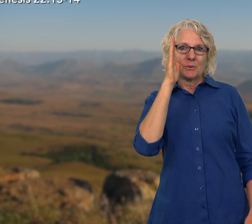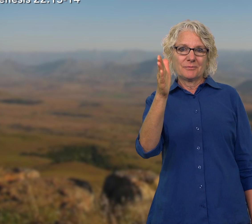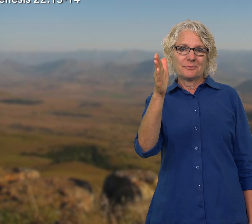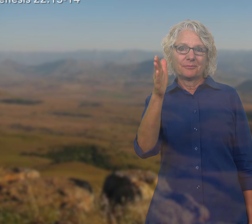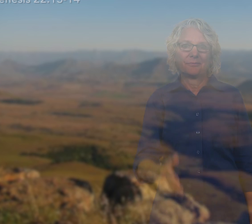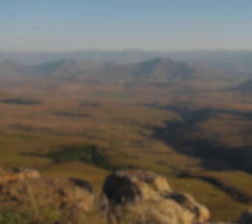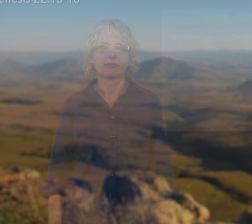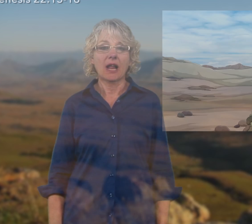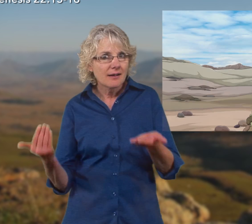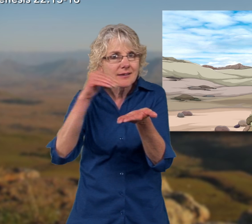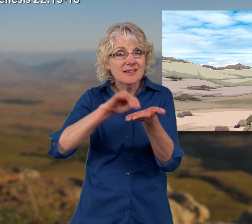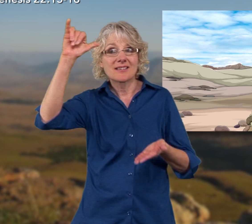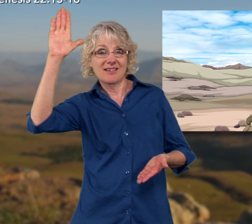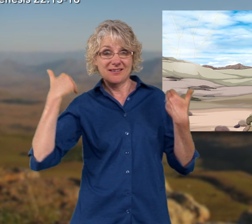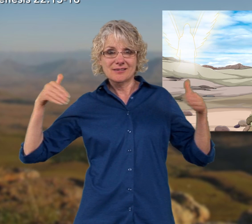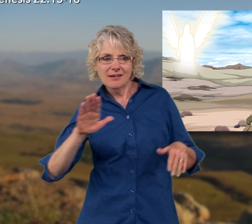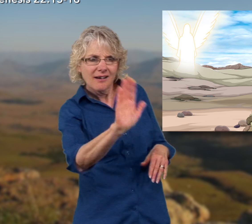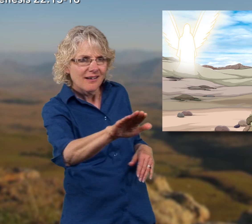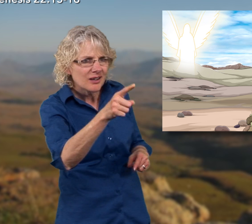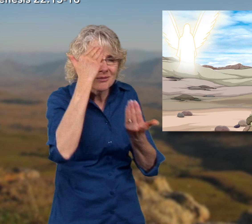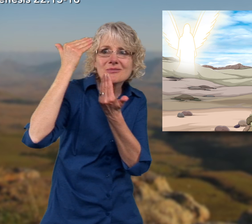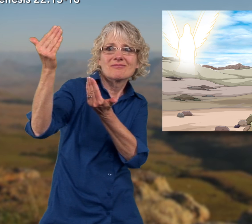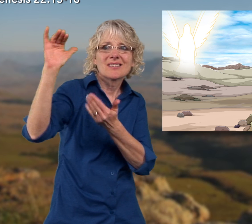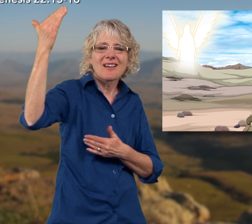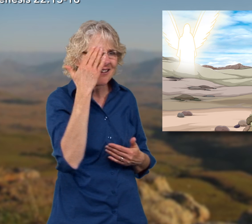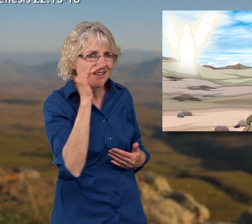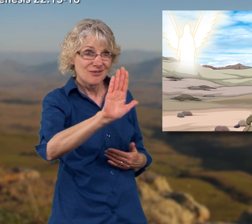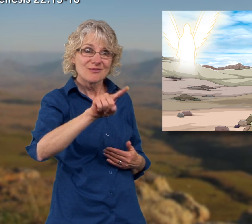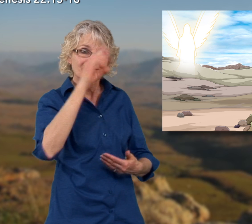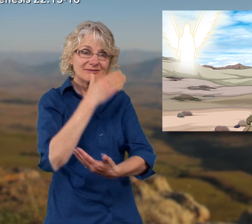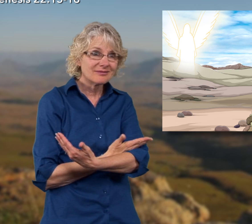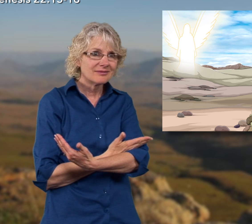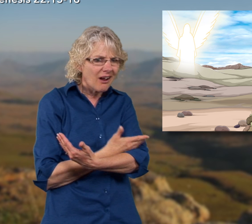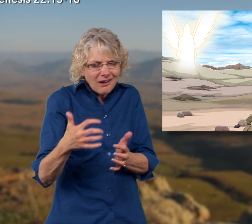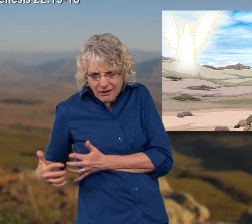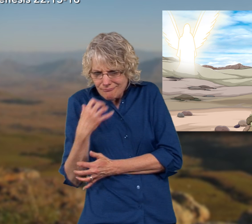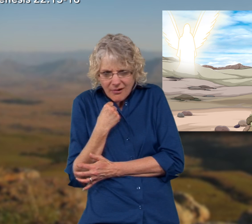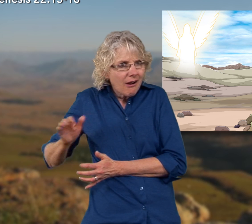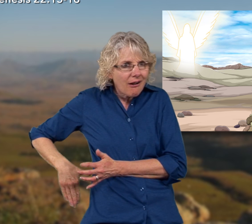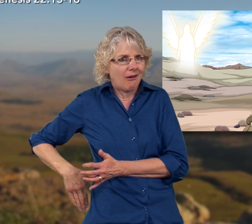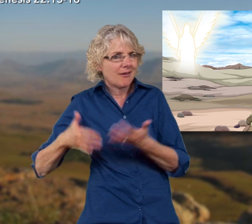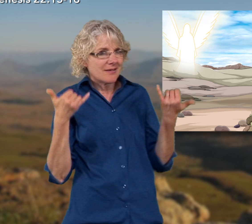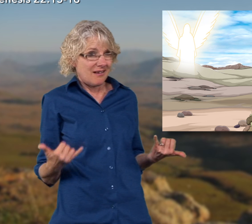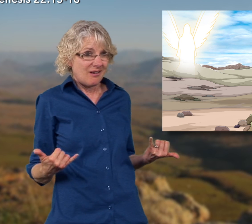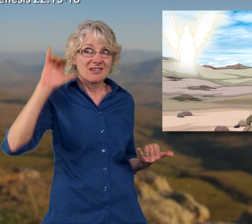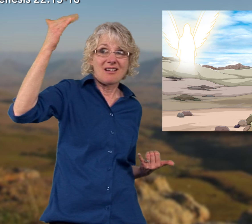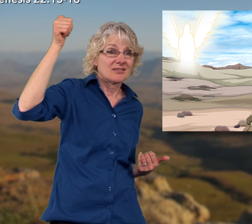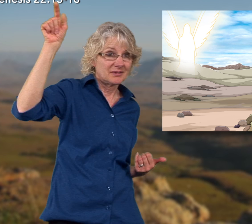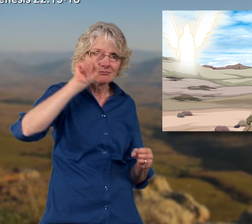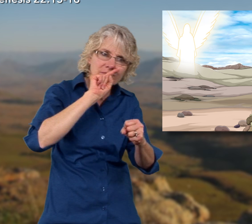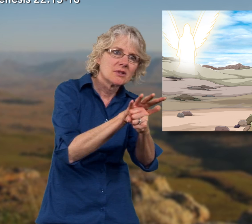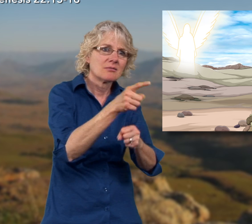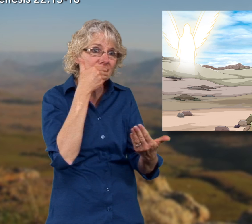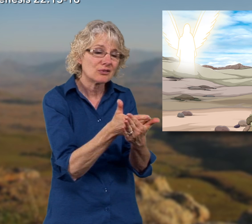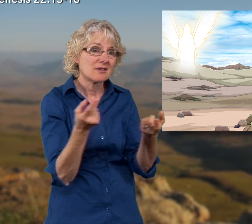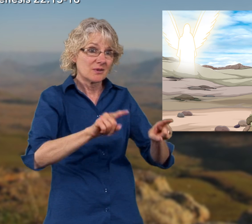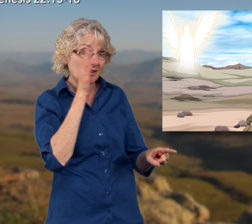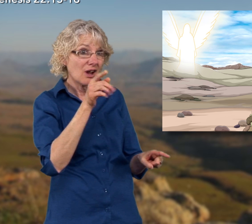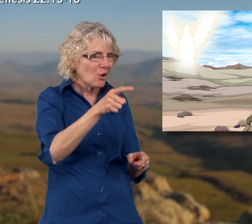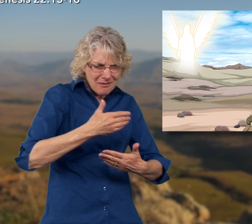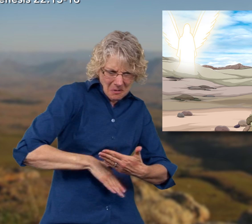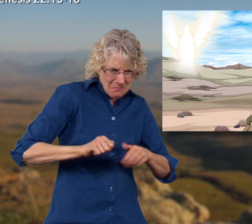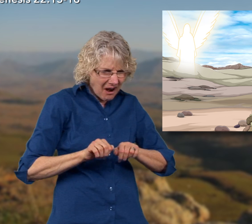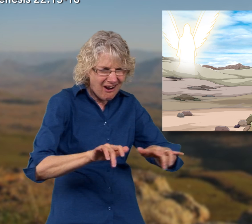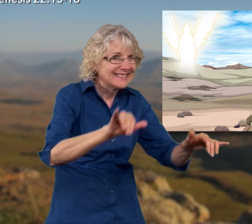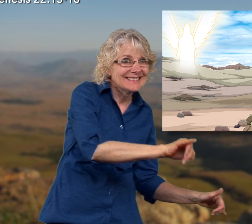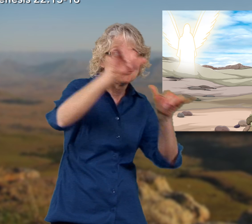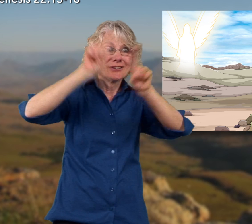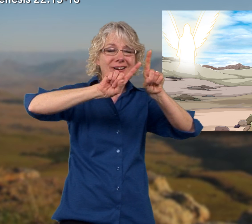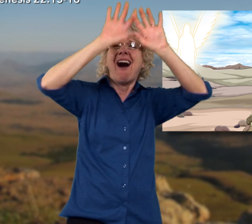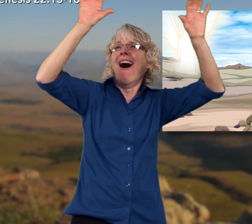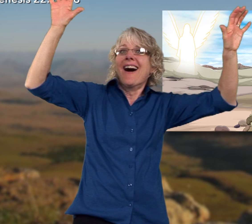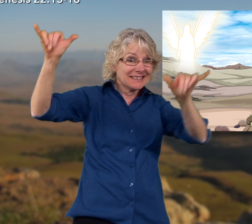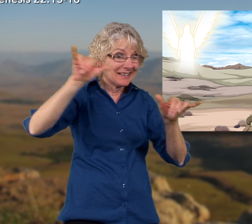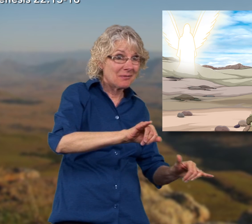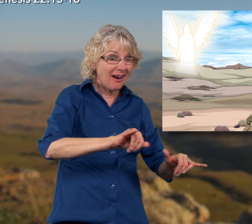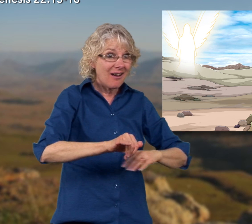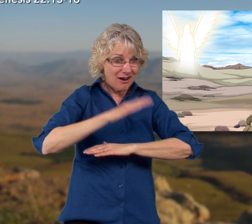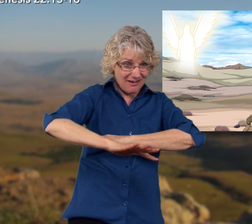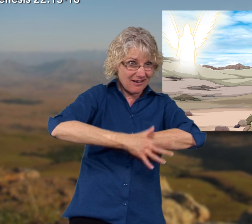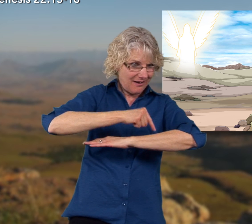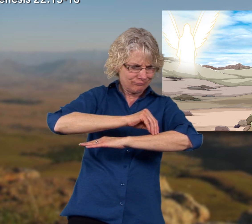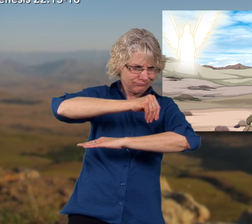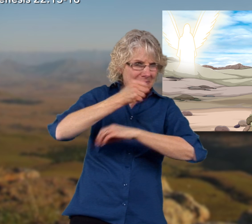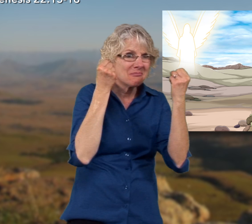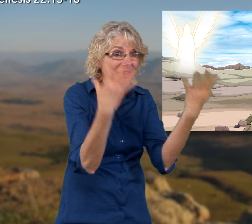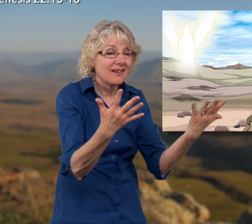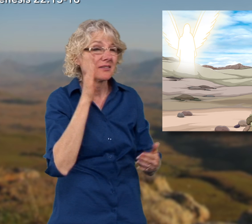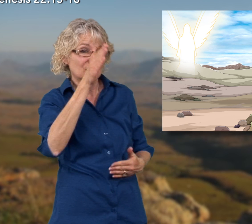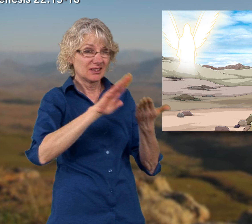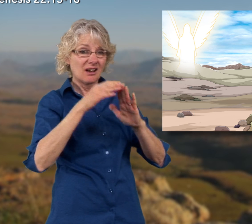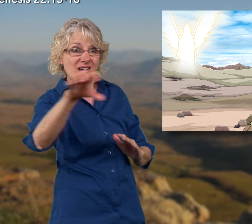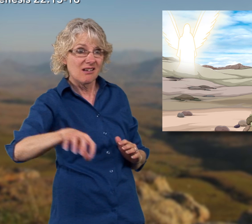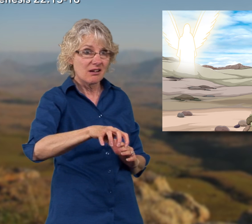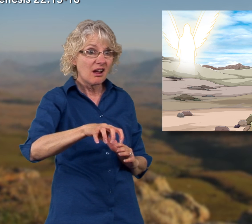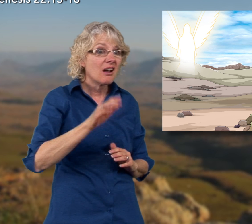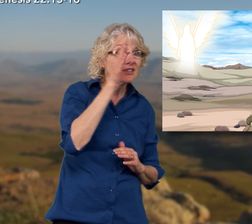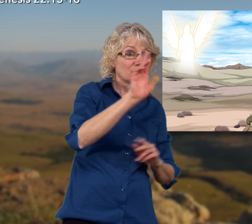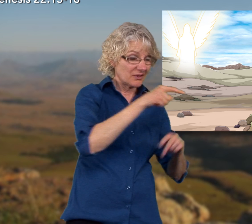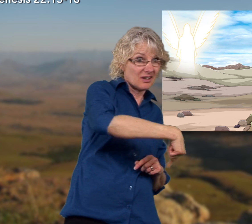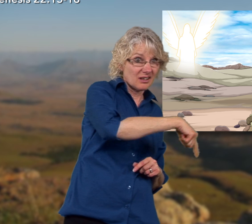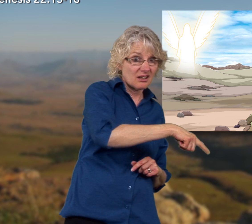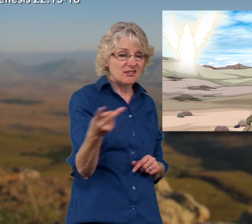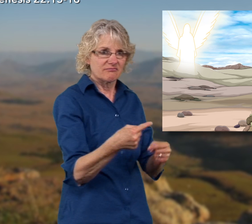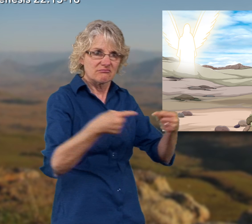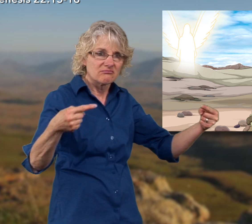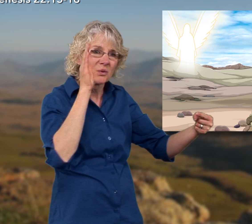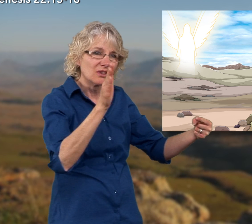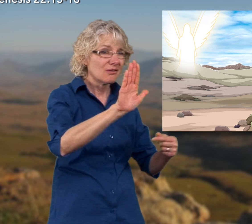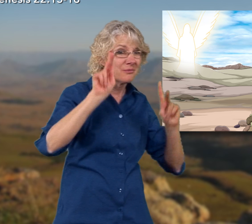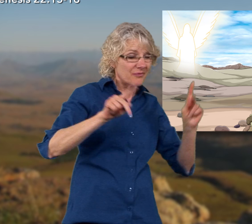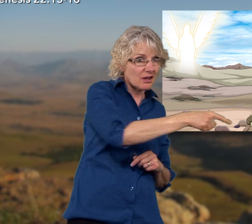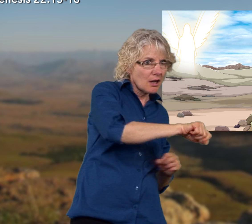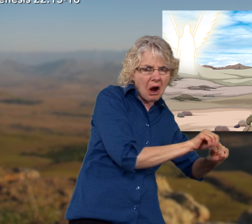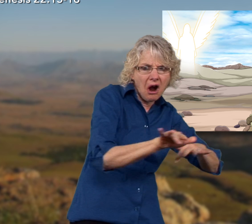And the angel of the LORD called to Abraham from heaven a second time, saying, “By Myself I have sworn, declares the LORD, that because you have done this and have not withheld your only son, I will surely bless you, and I will multiply your descendants like the stars in the sky and the sand on the seashore.